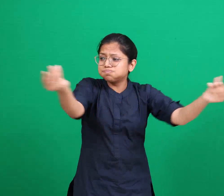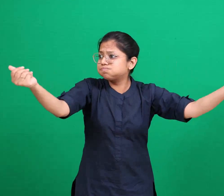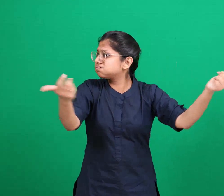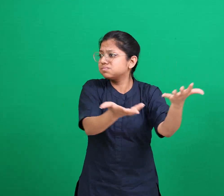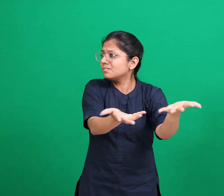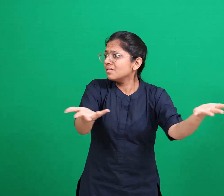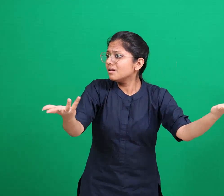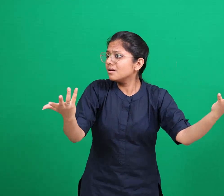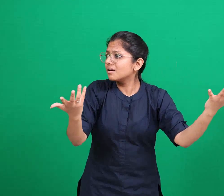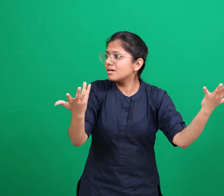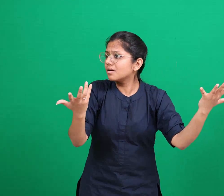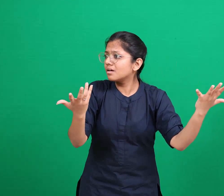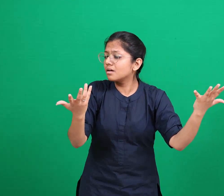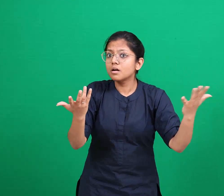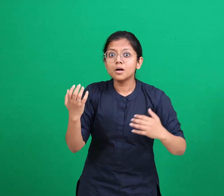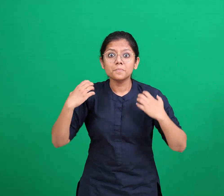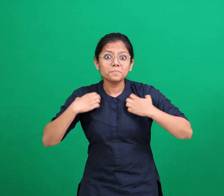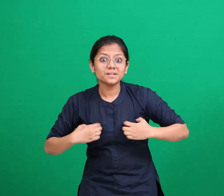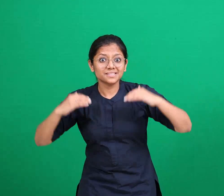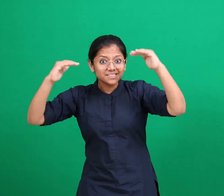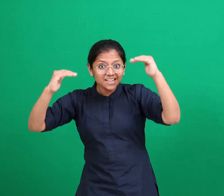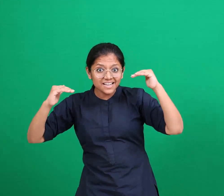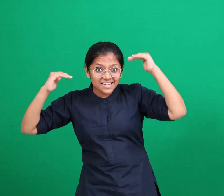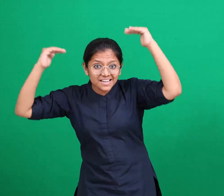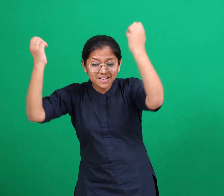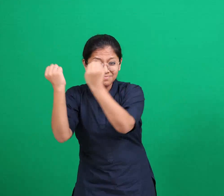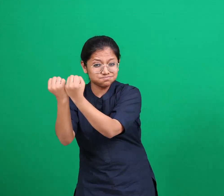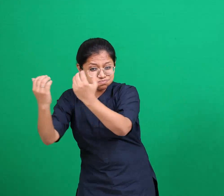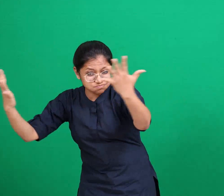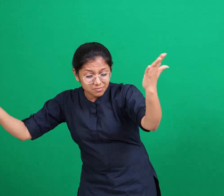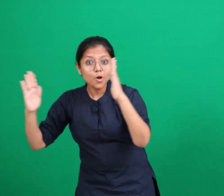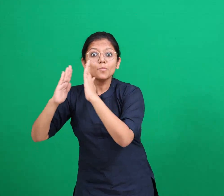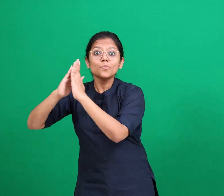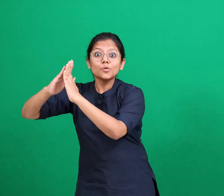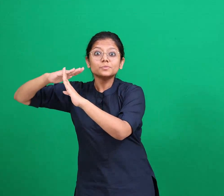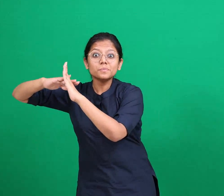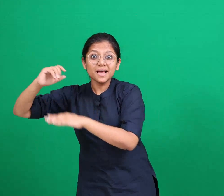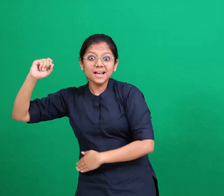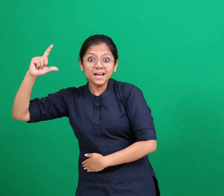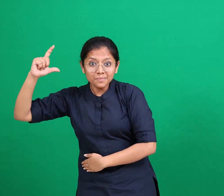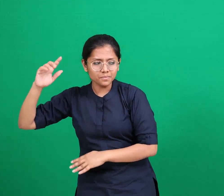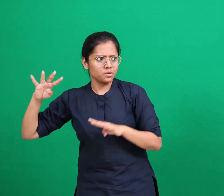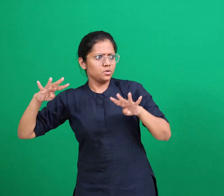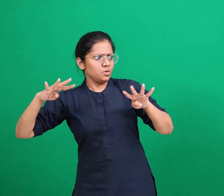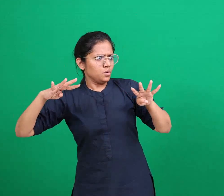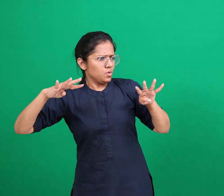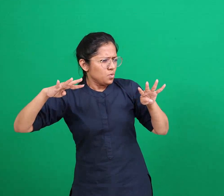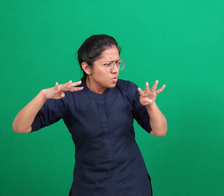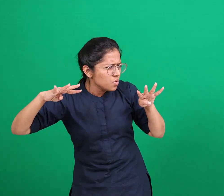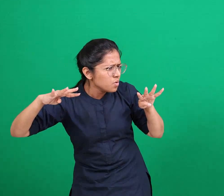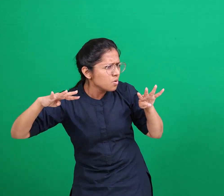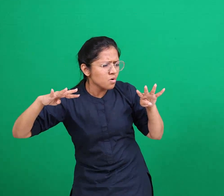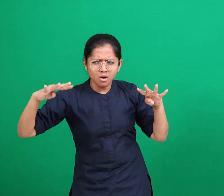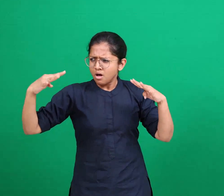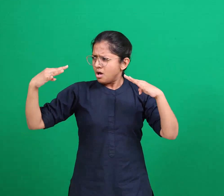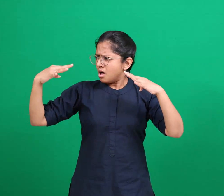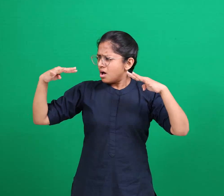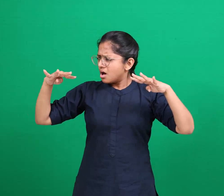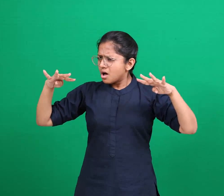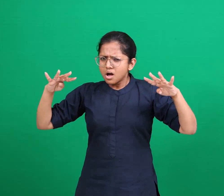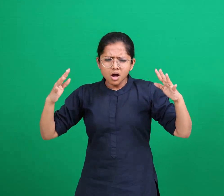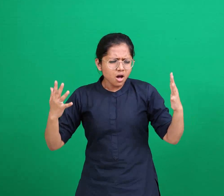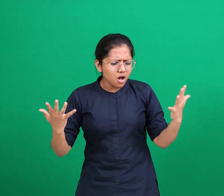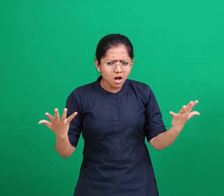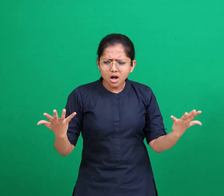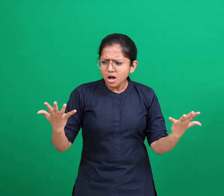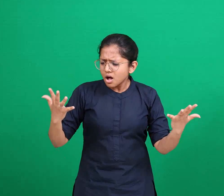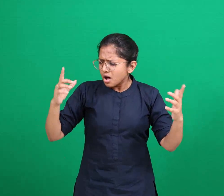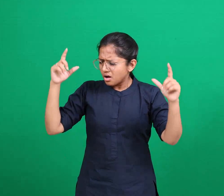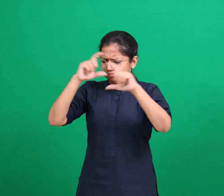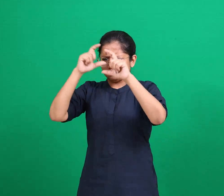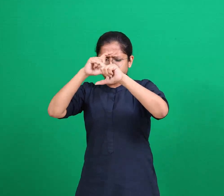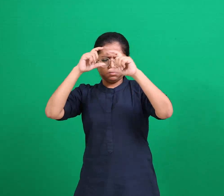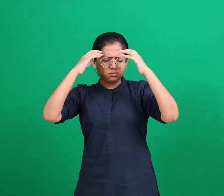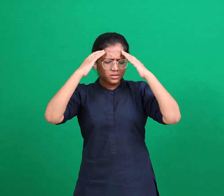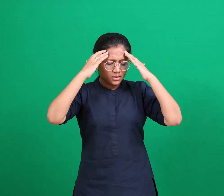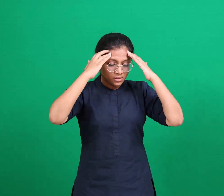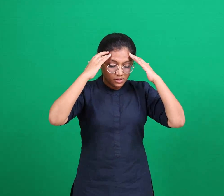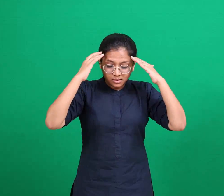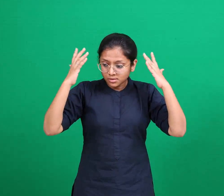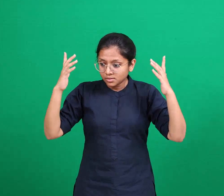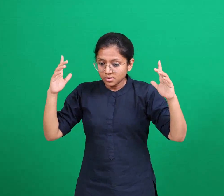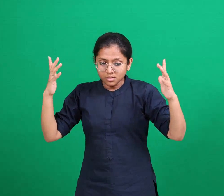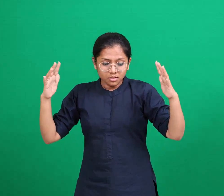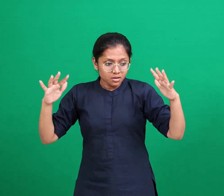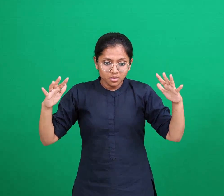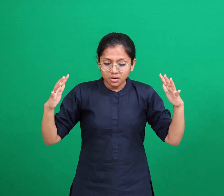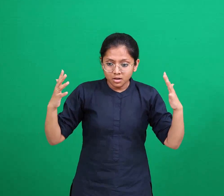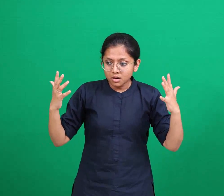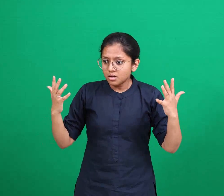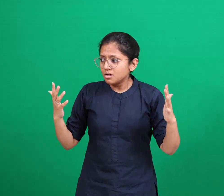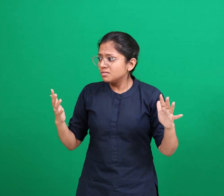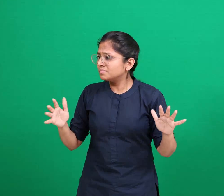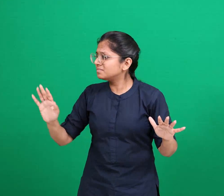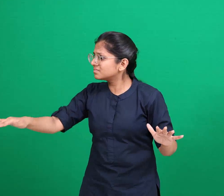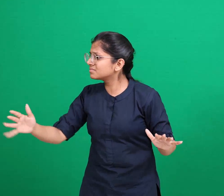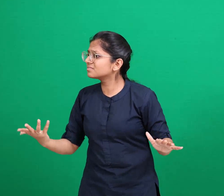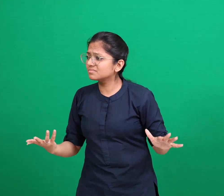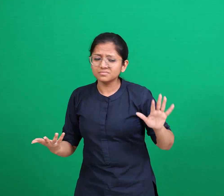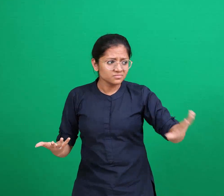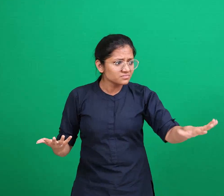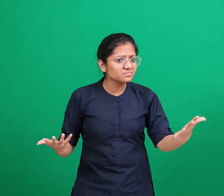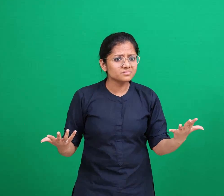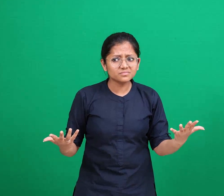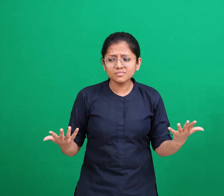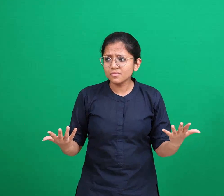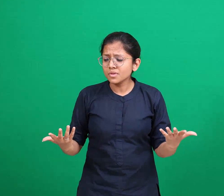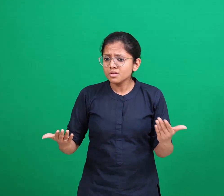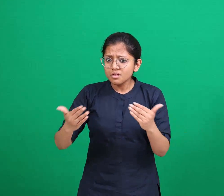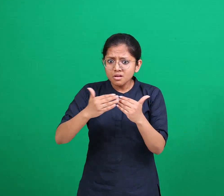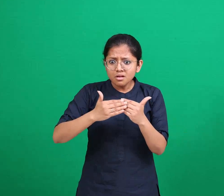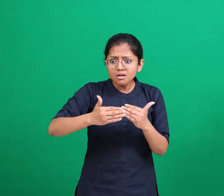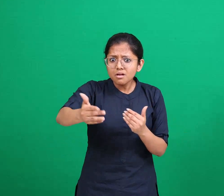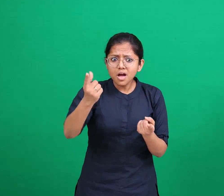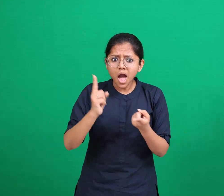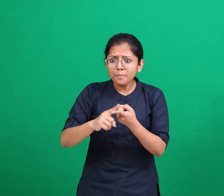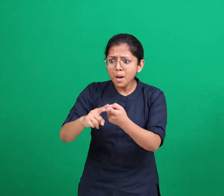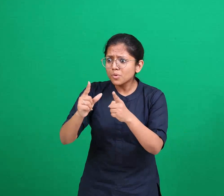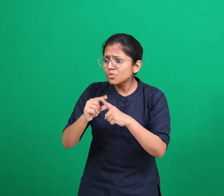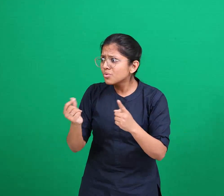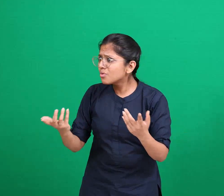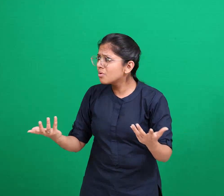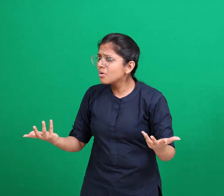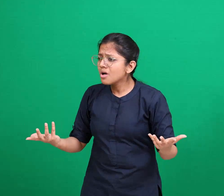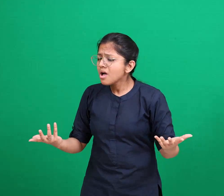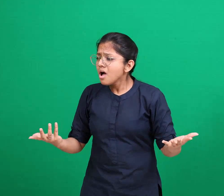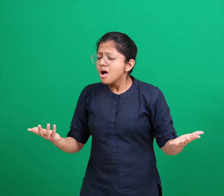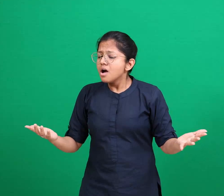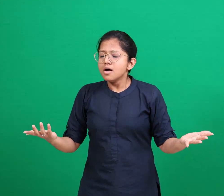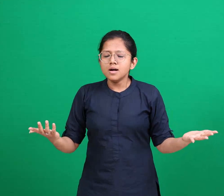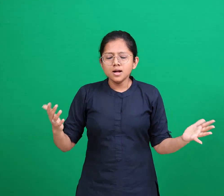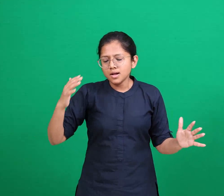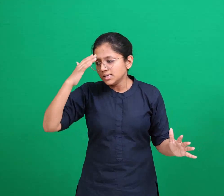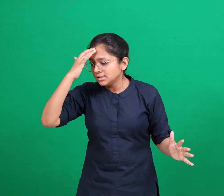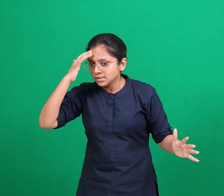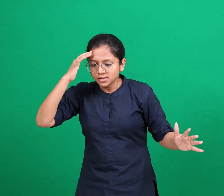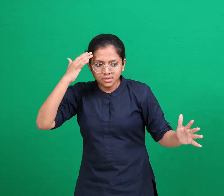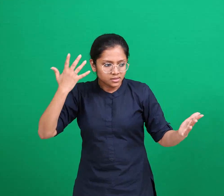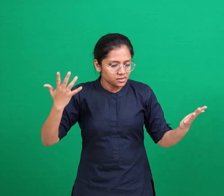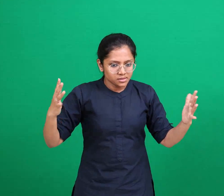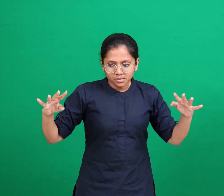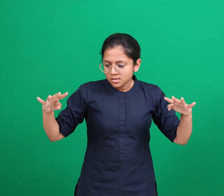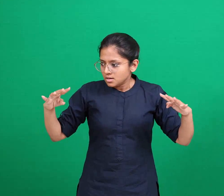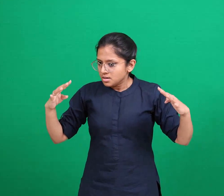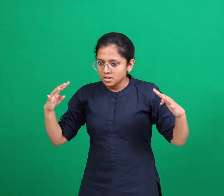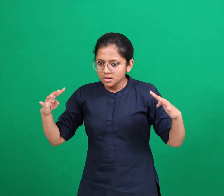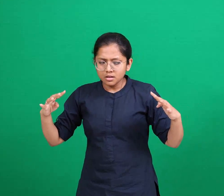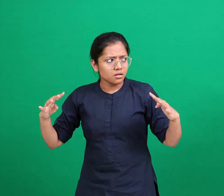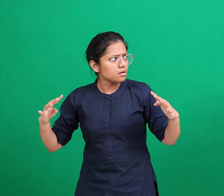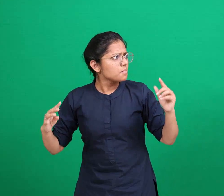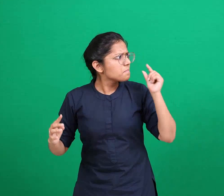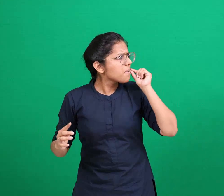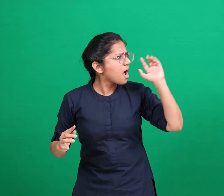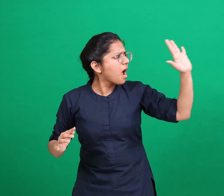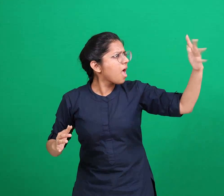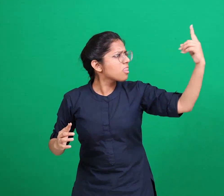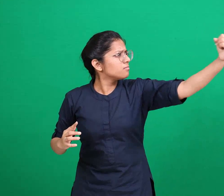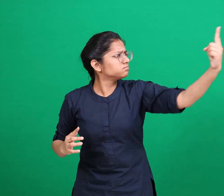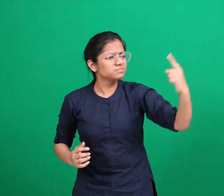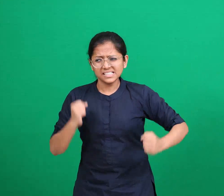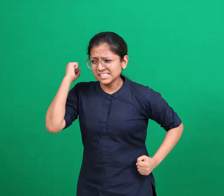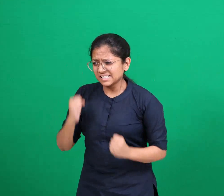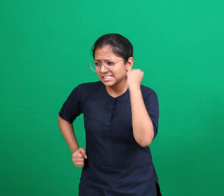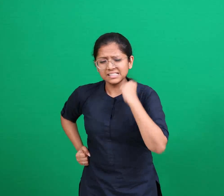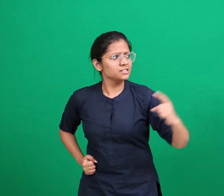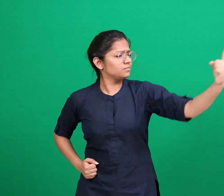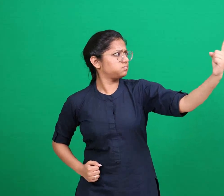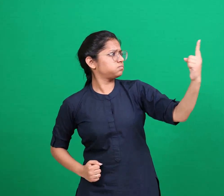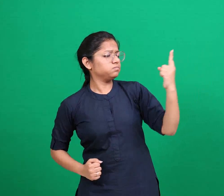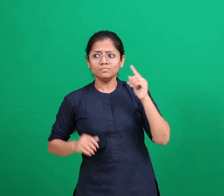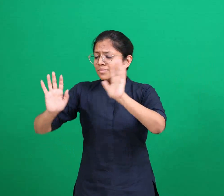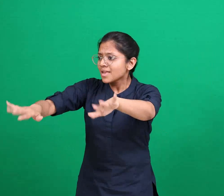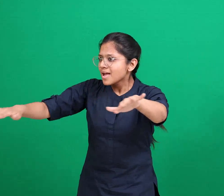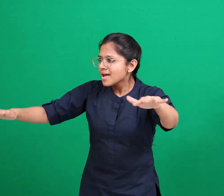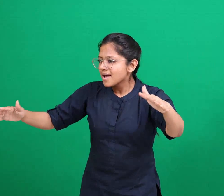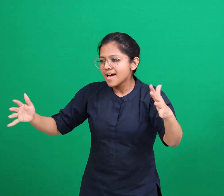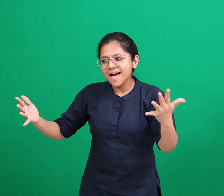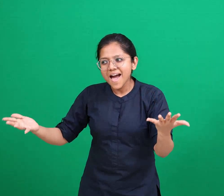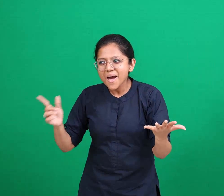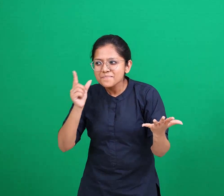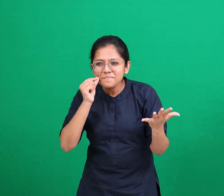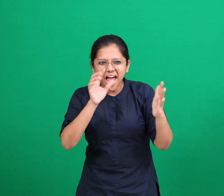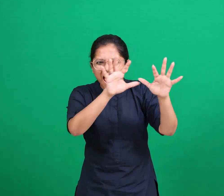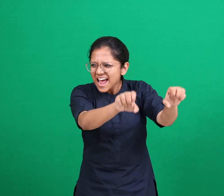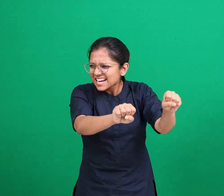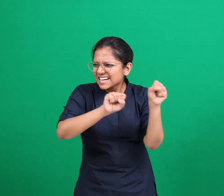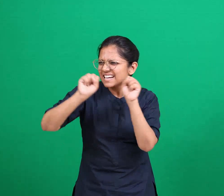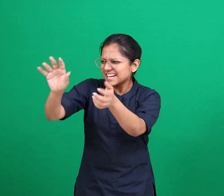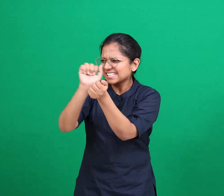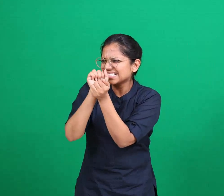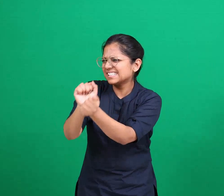When the captain of the temple guard and the chief priests heard this account, they were perplexed as to what was happening.